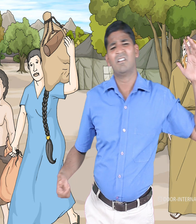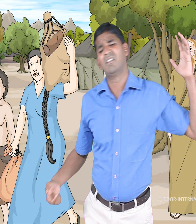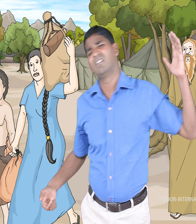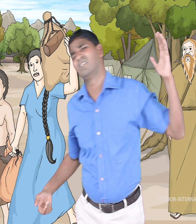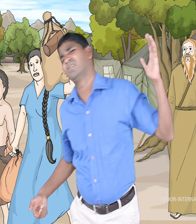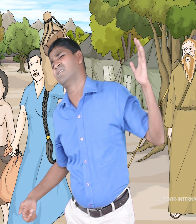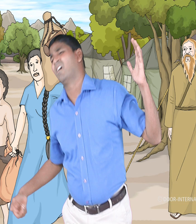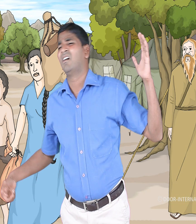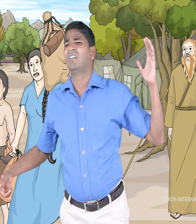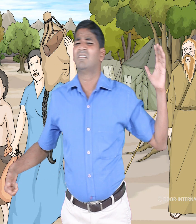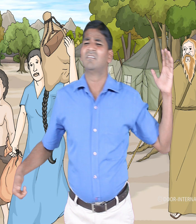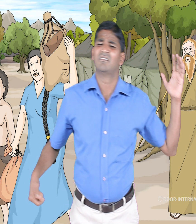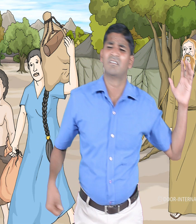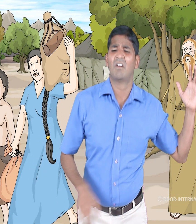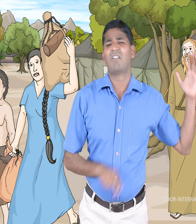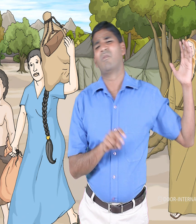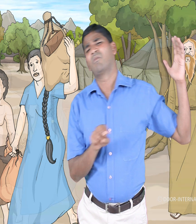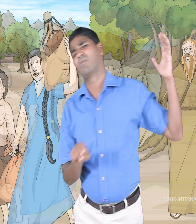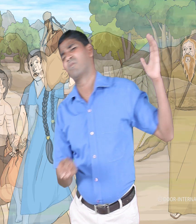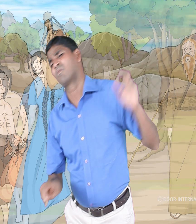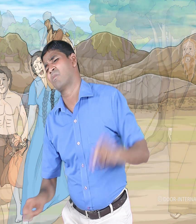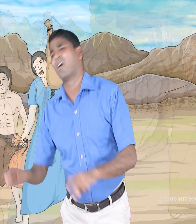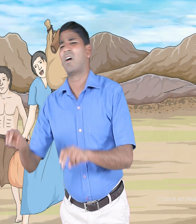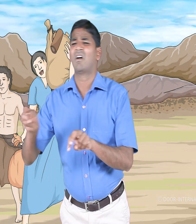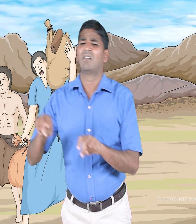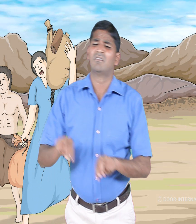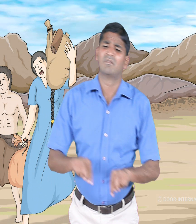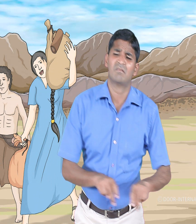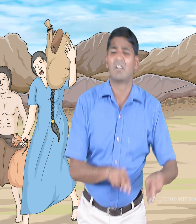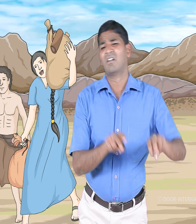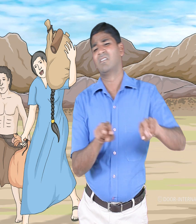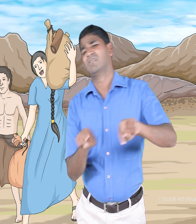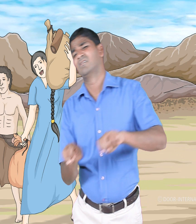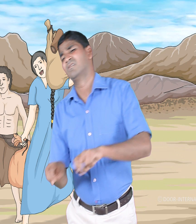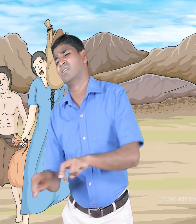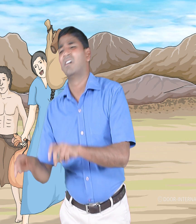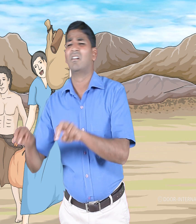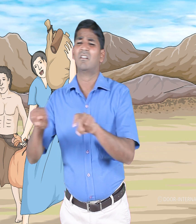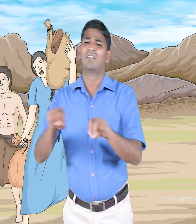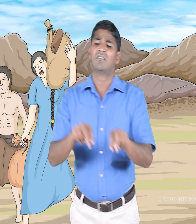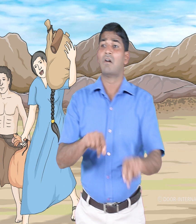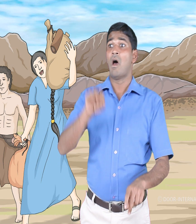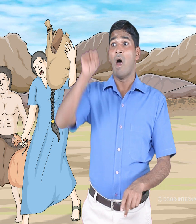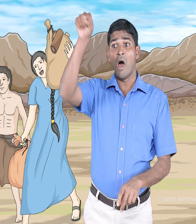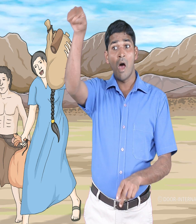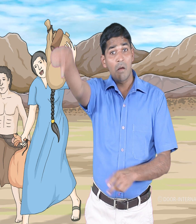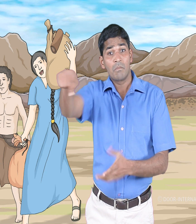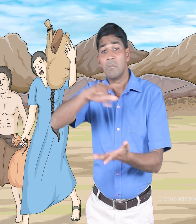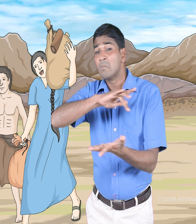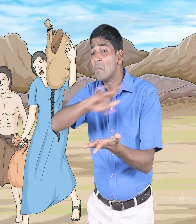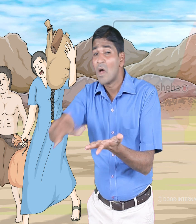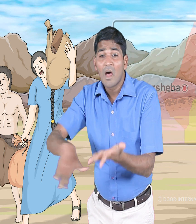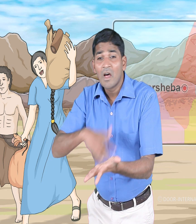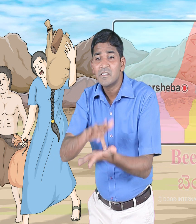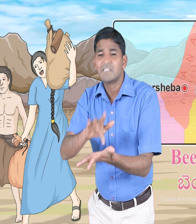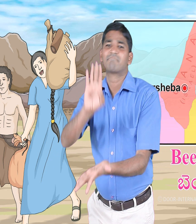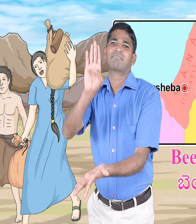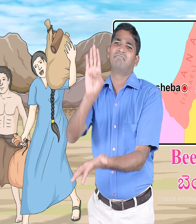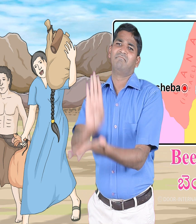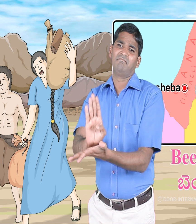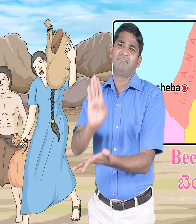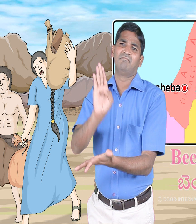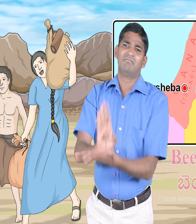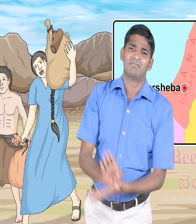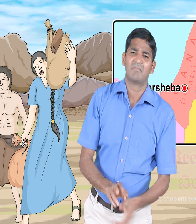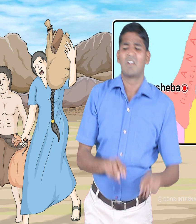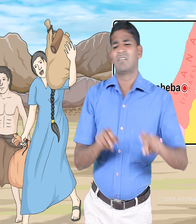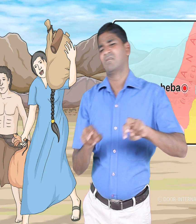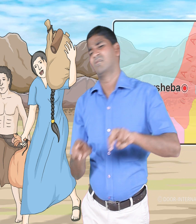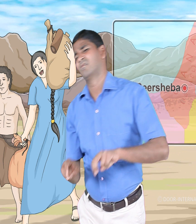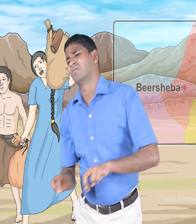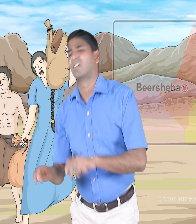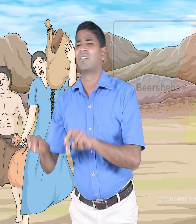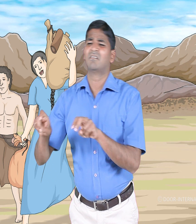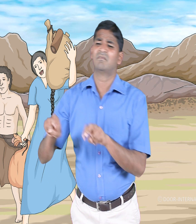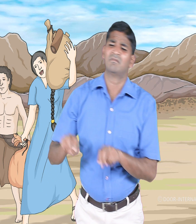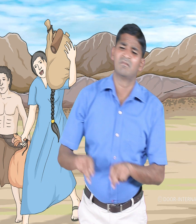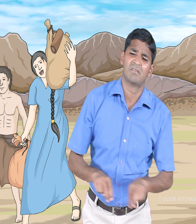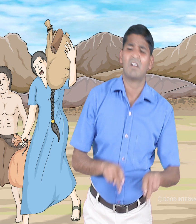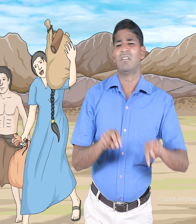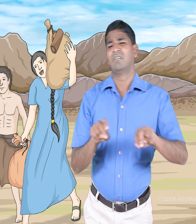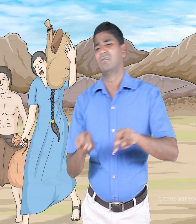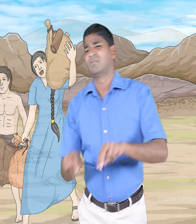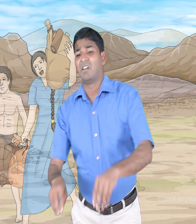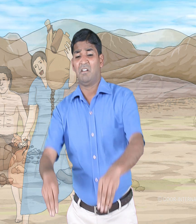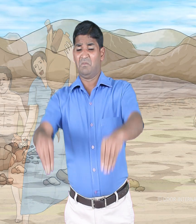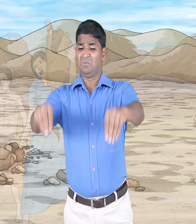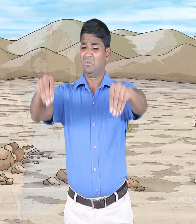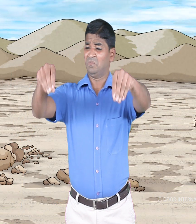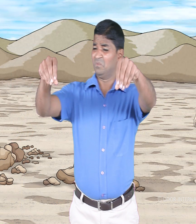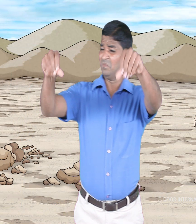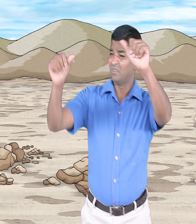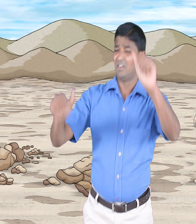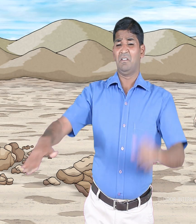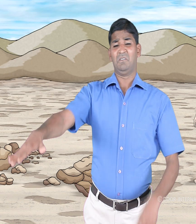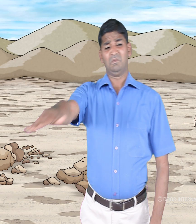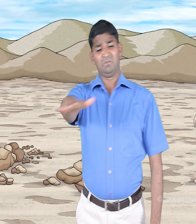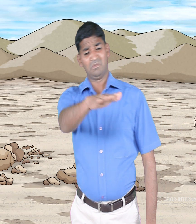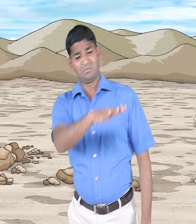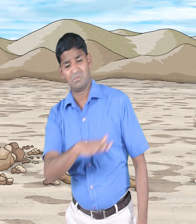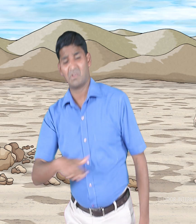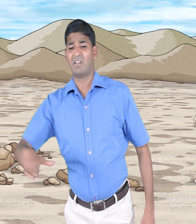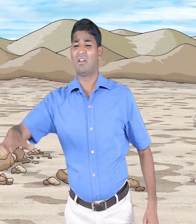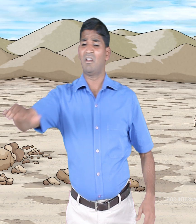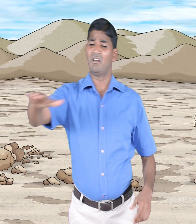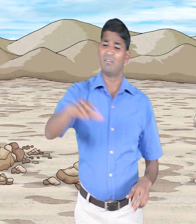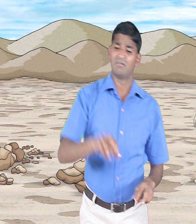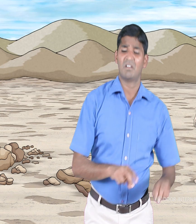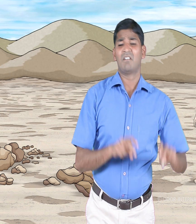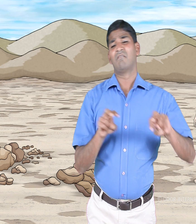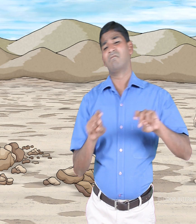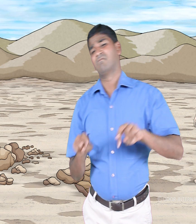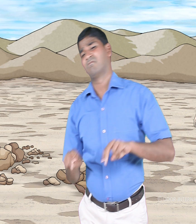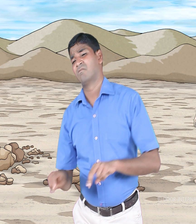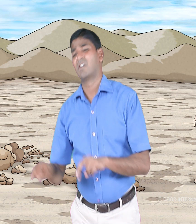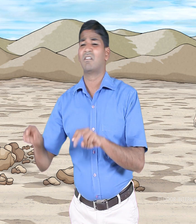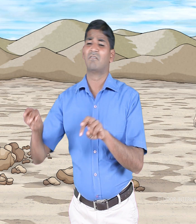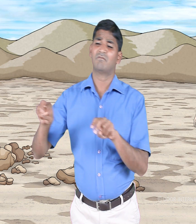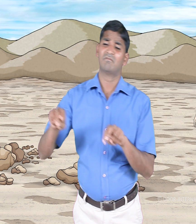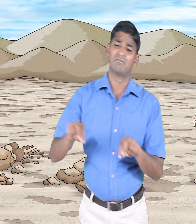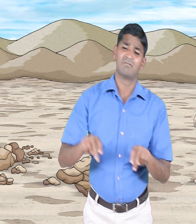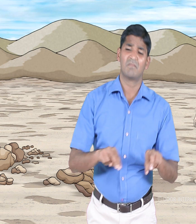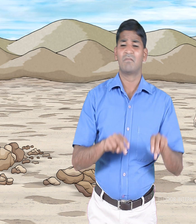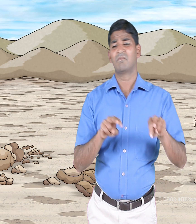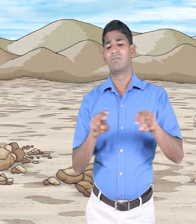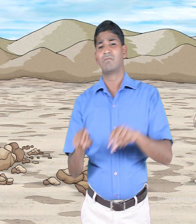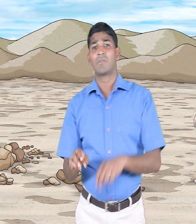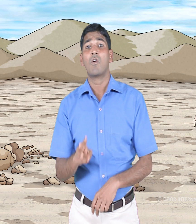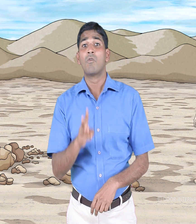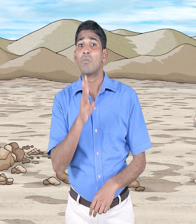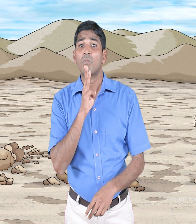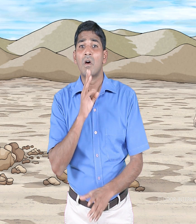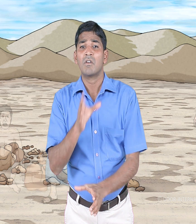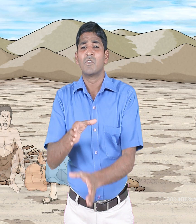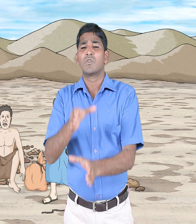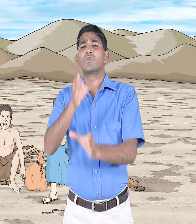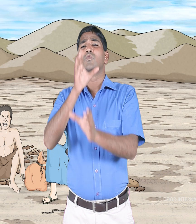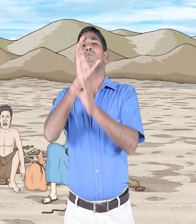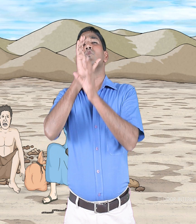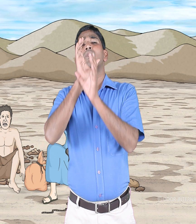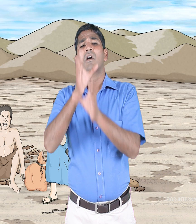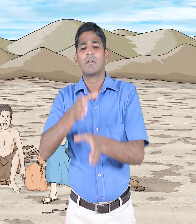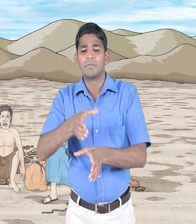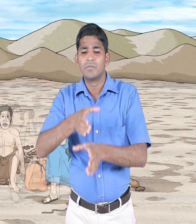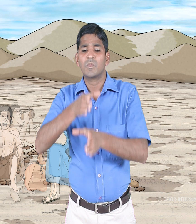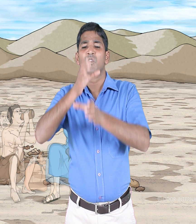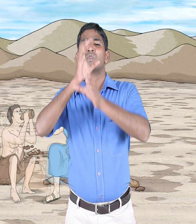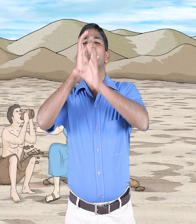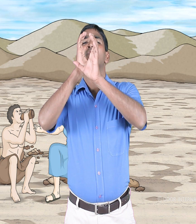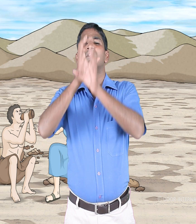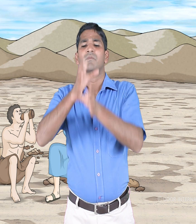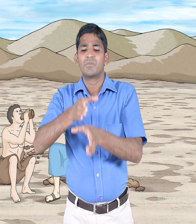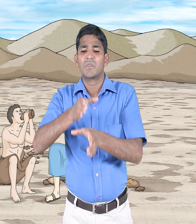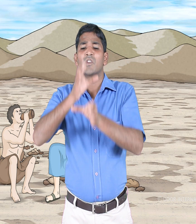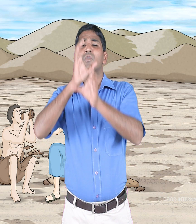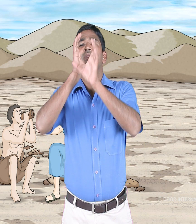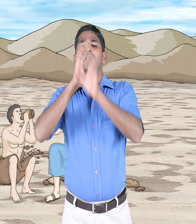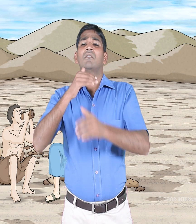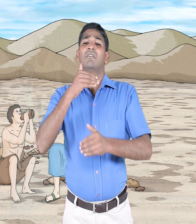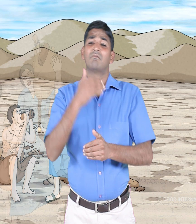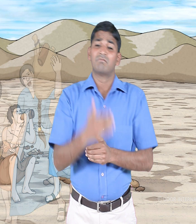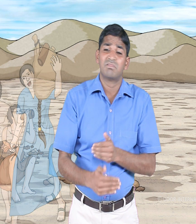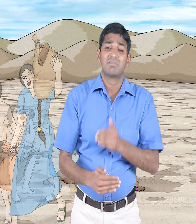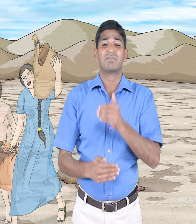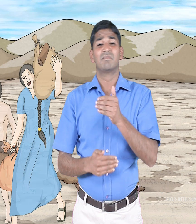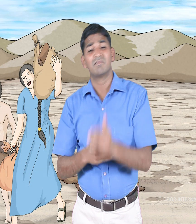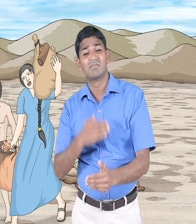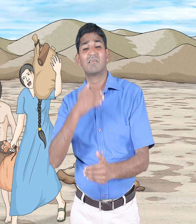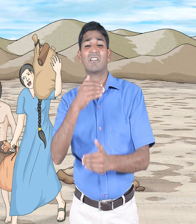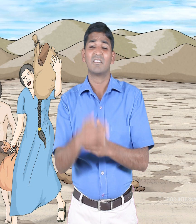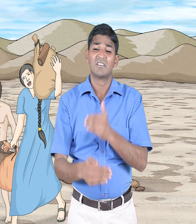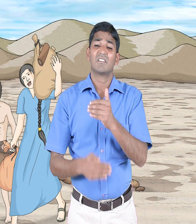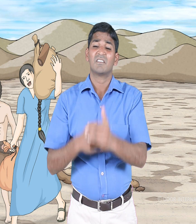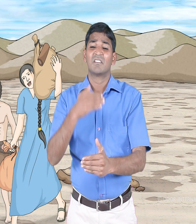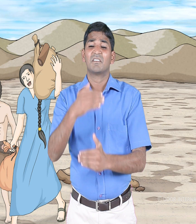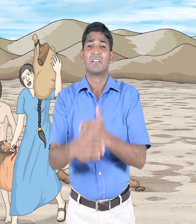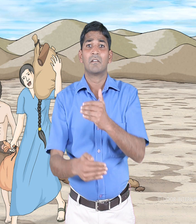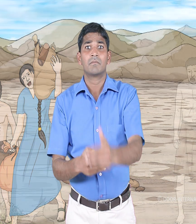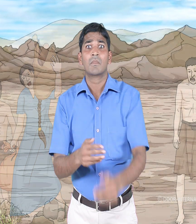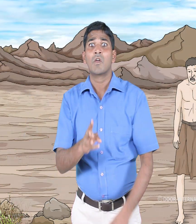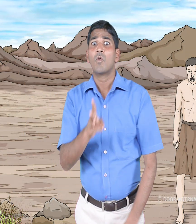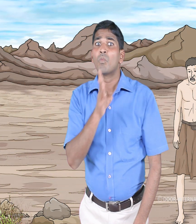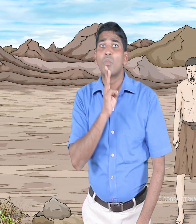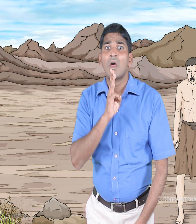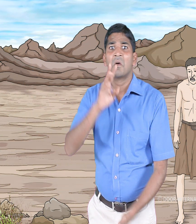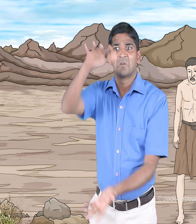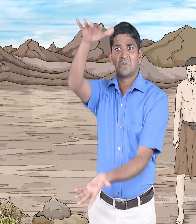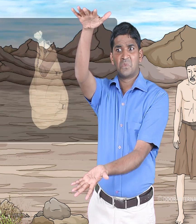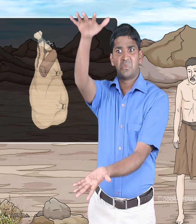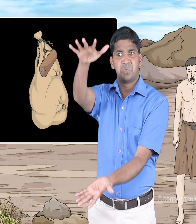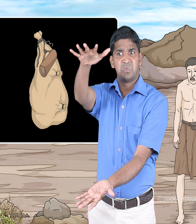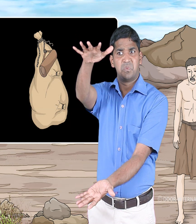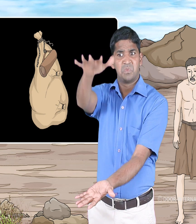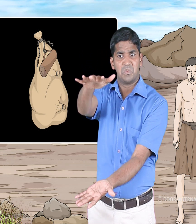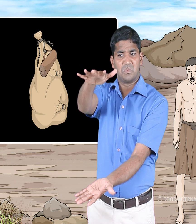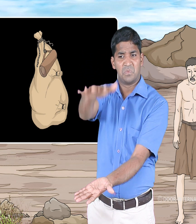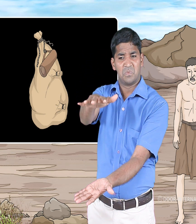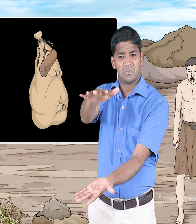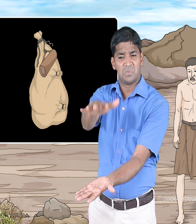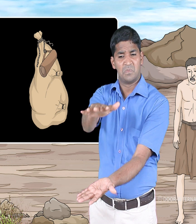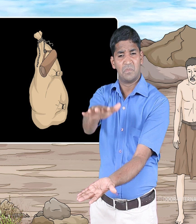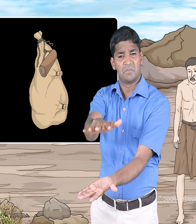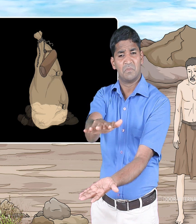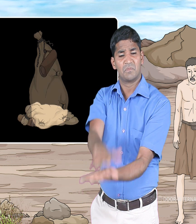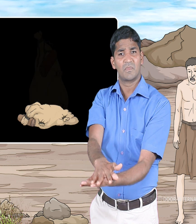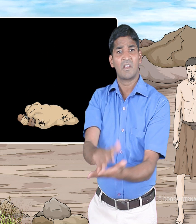She left and wandered in the Wilderness of Beersheba.